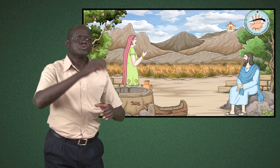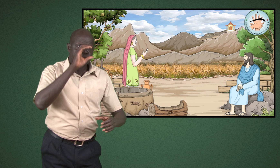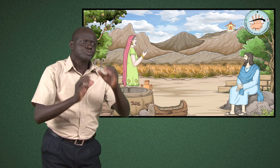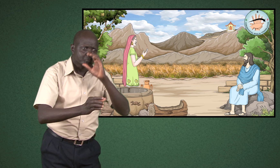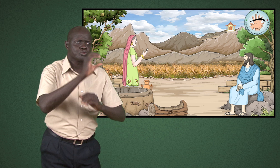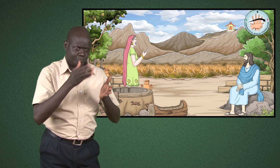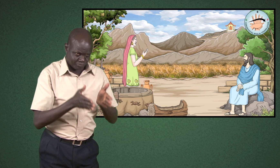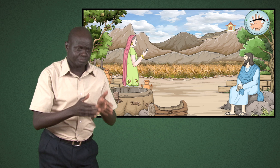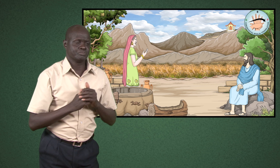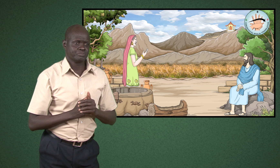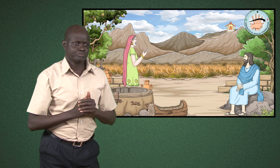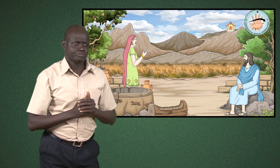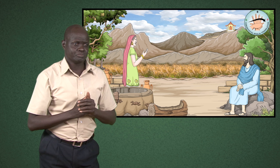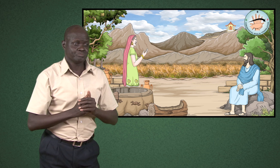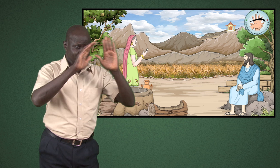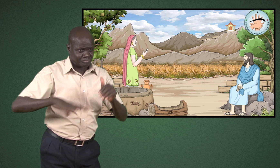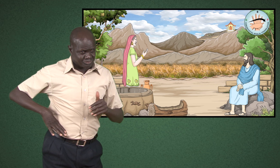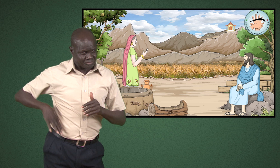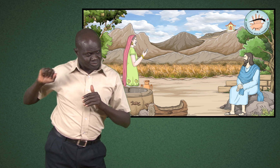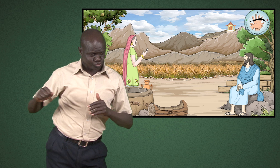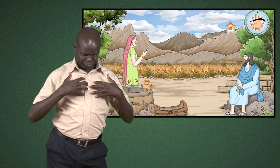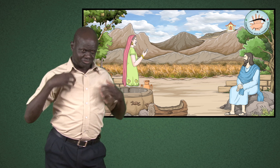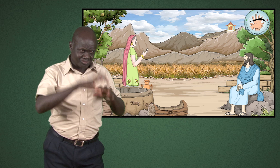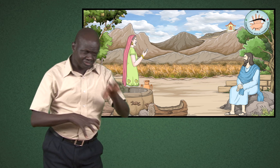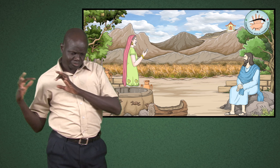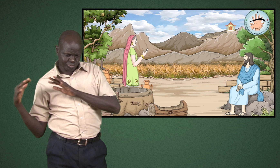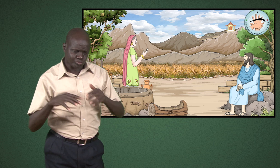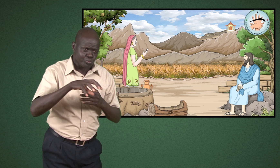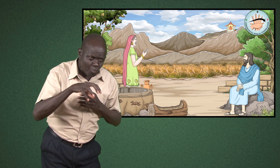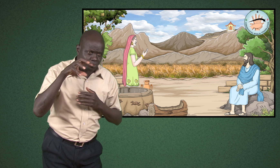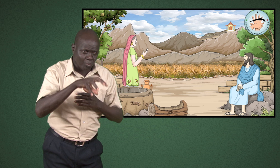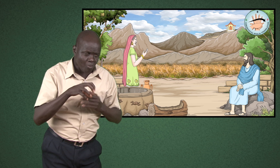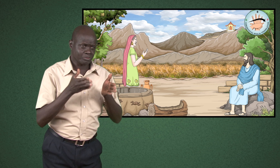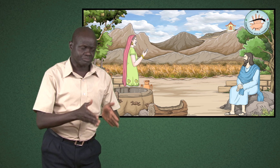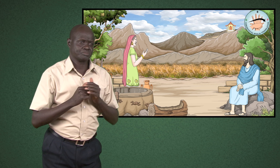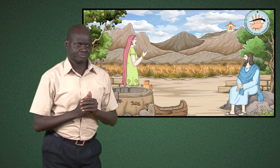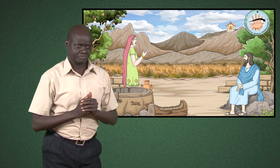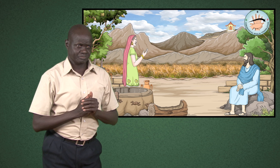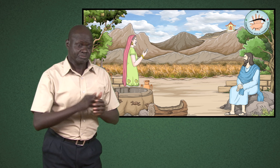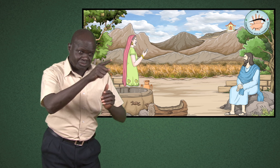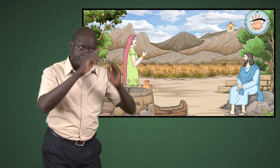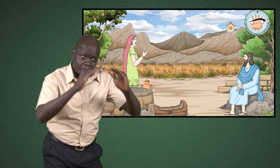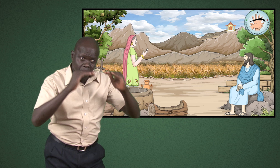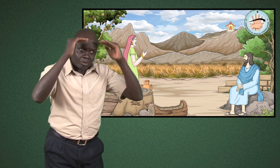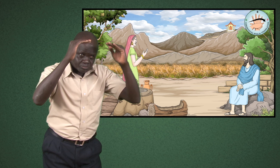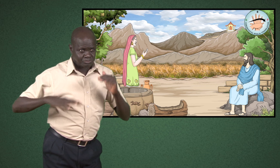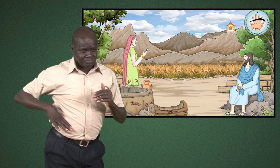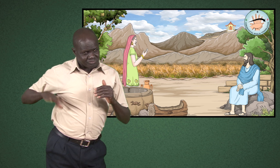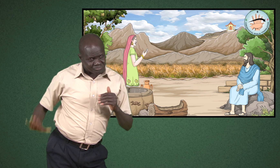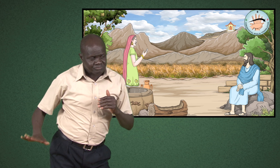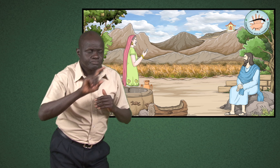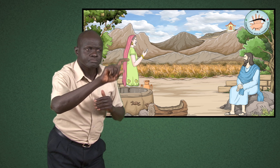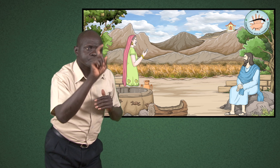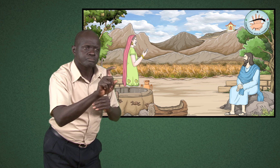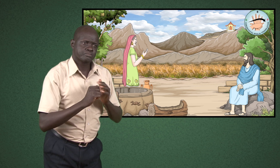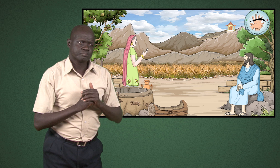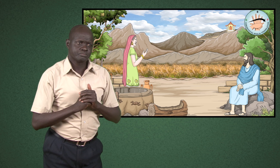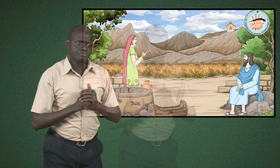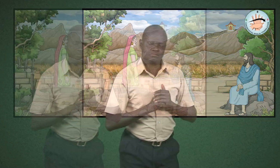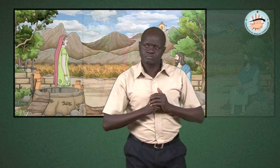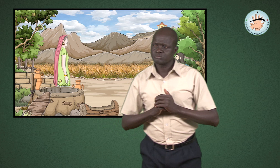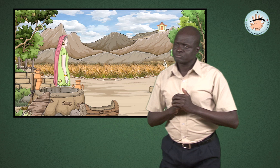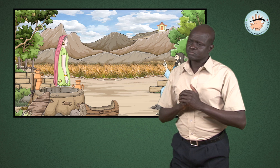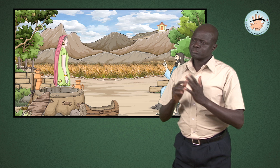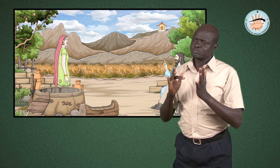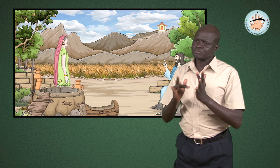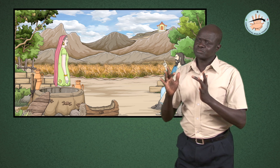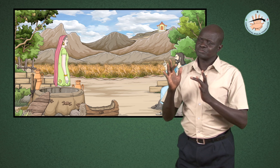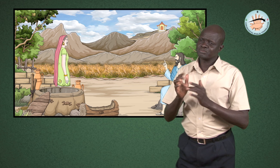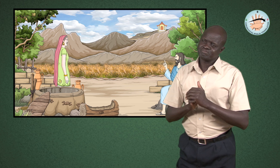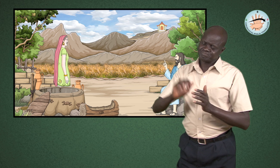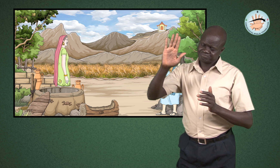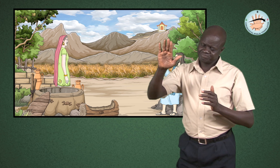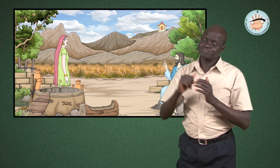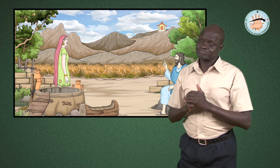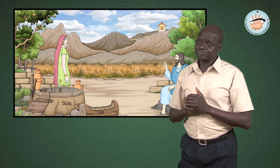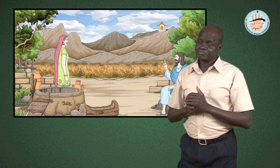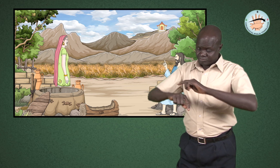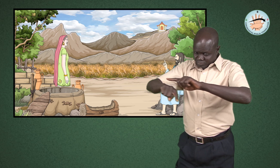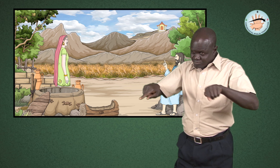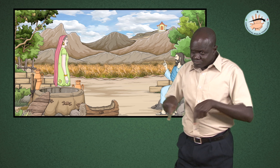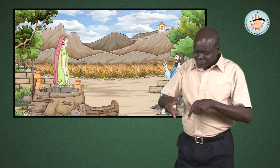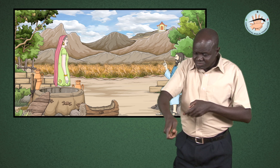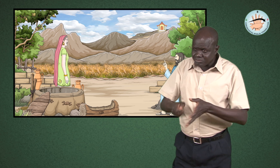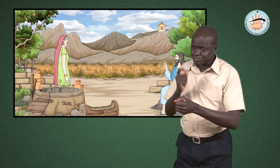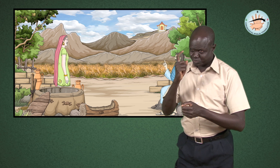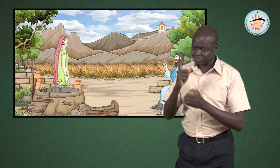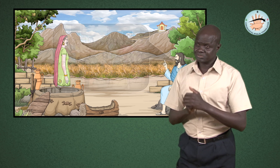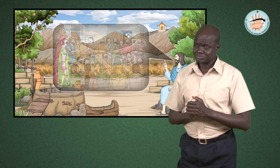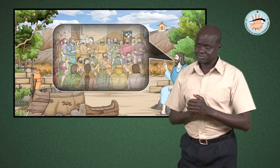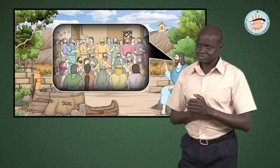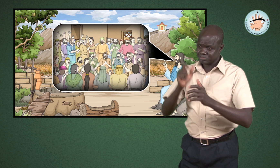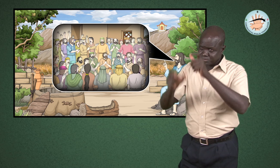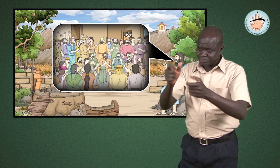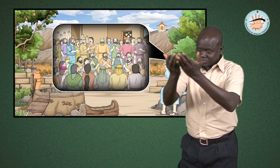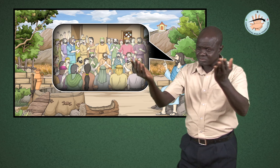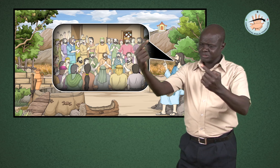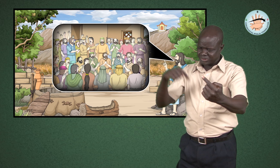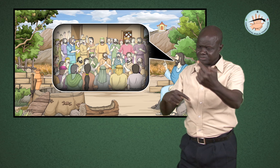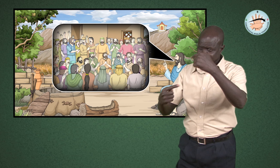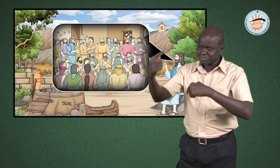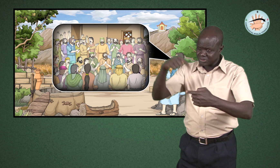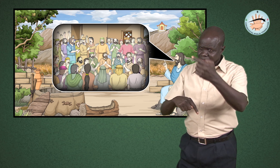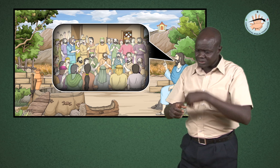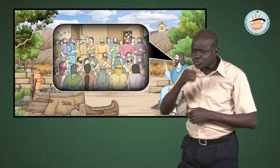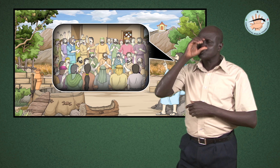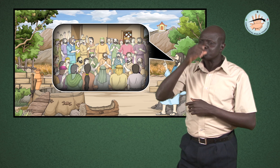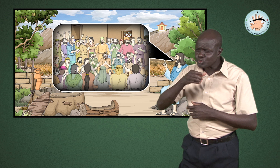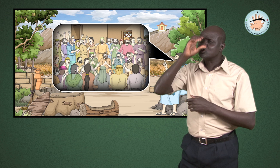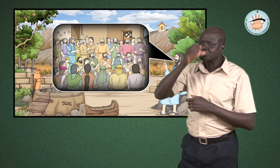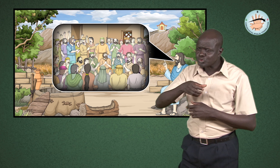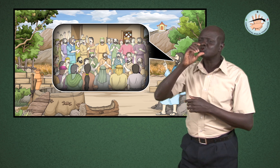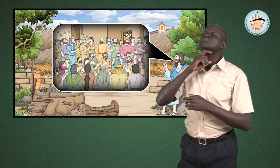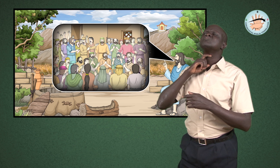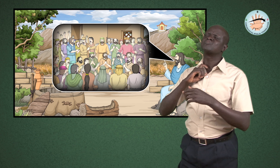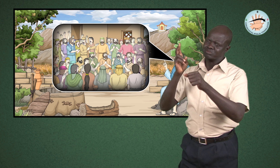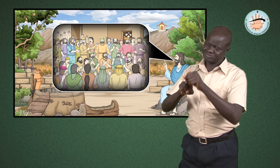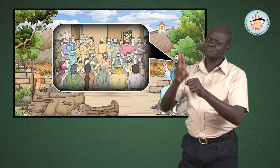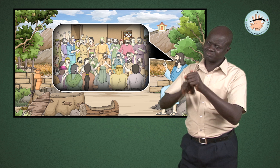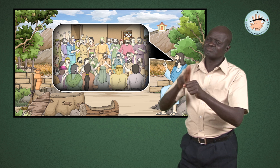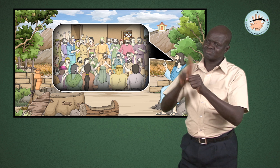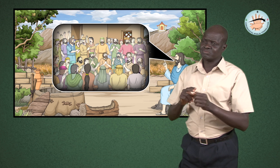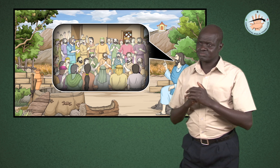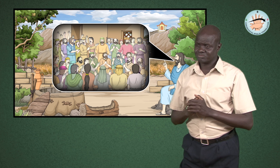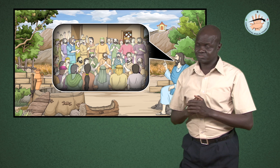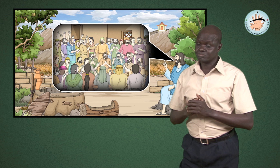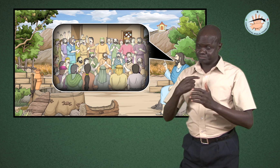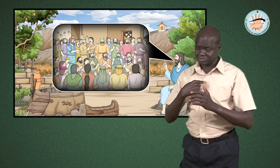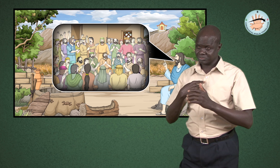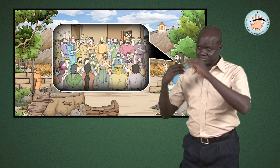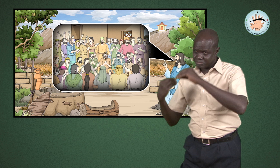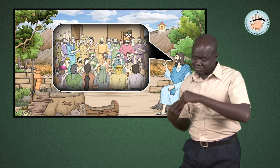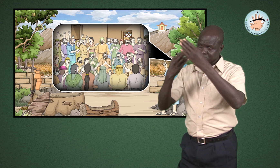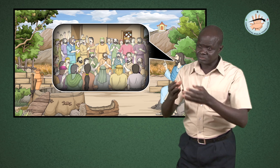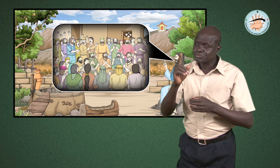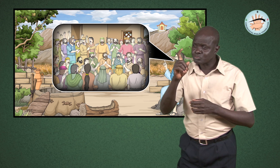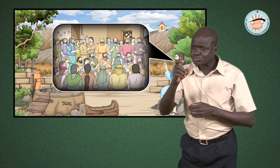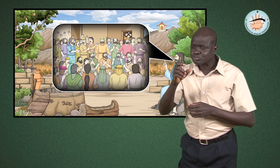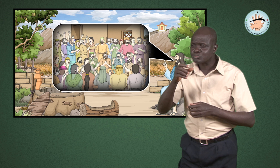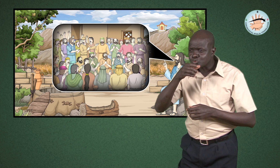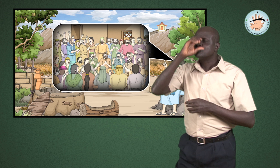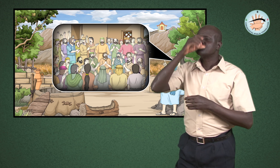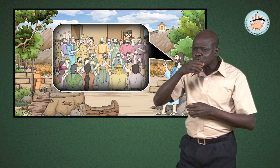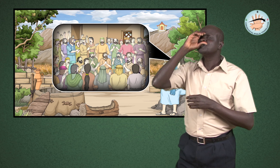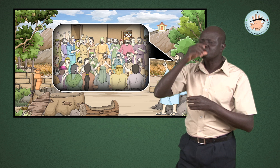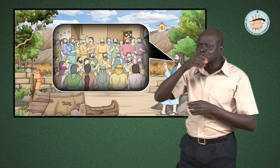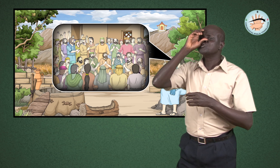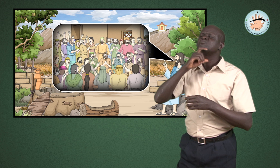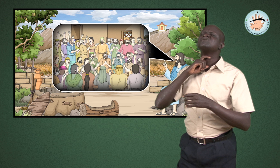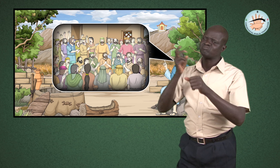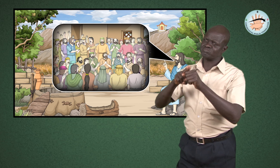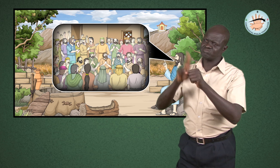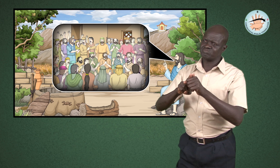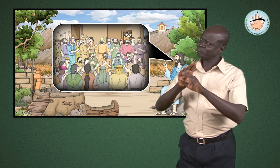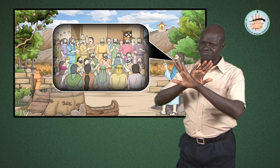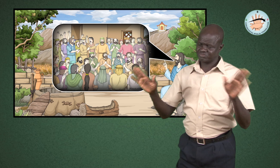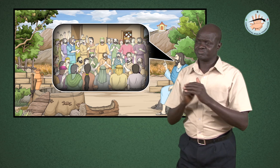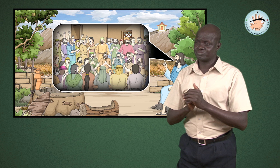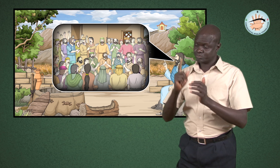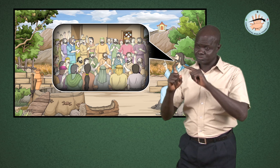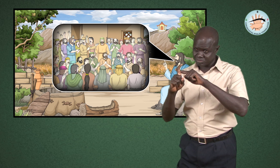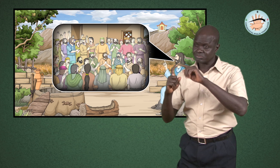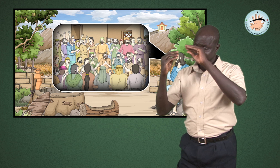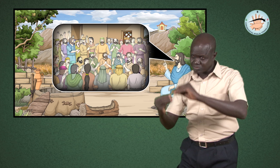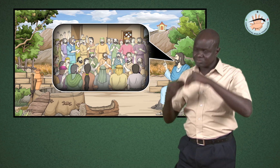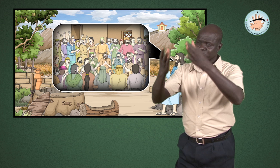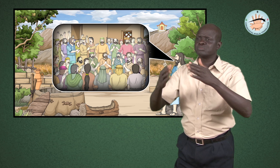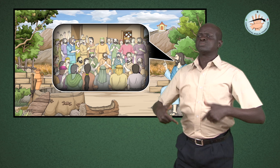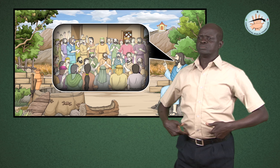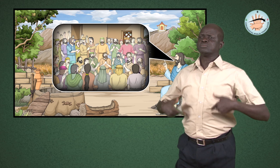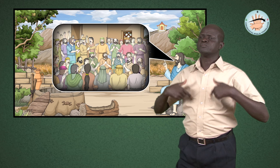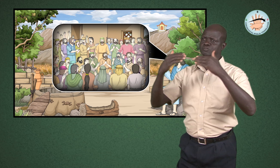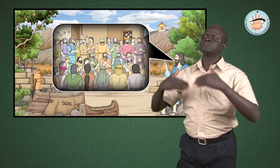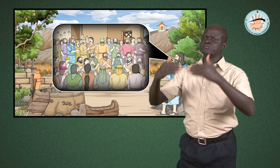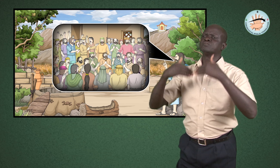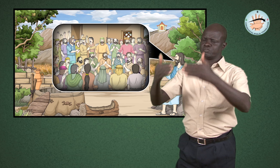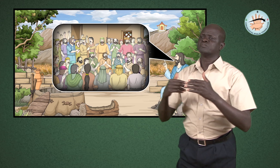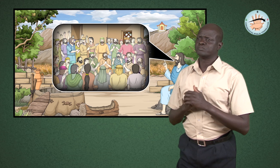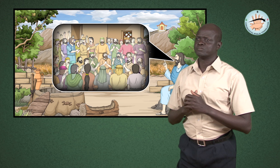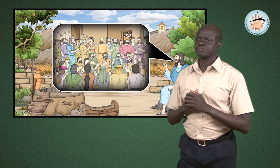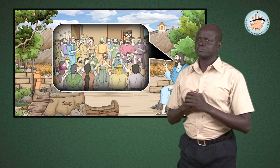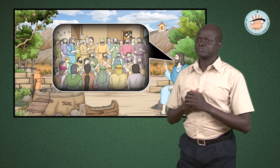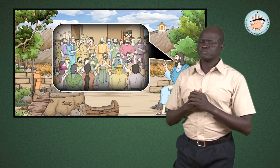Jesus said to her, “Everyone who drinks this water will be thirsty again. But whoever drinks the water I give him will never thirst. Indeed, the water I give him will become in him a fount of water springing up to eternal life.”